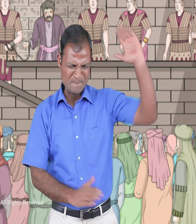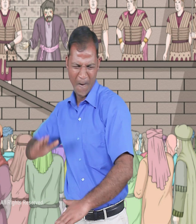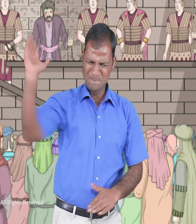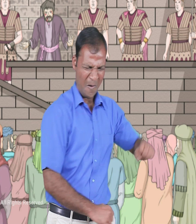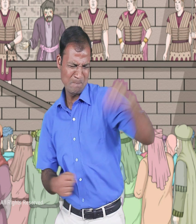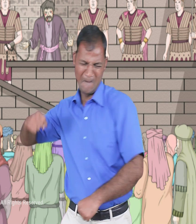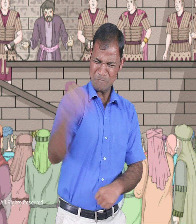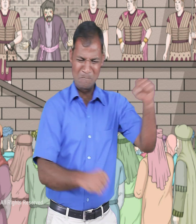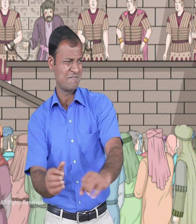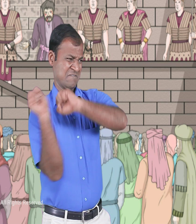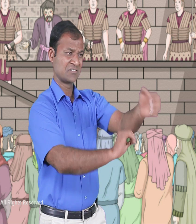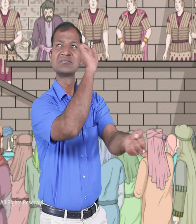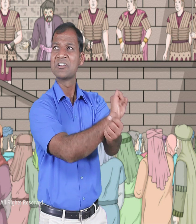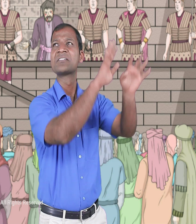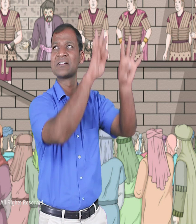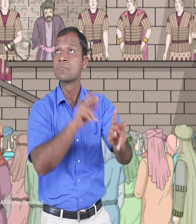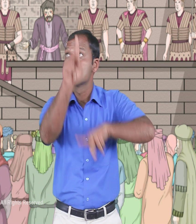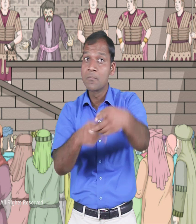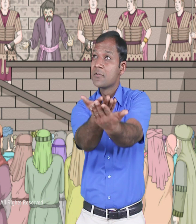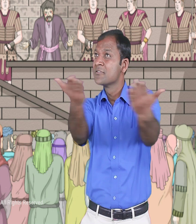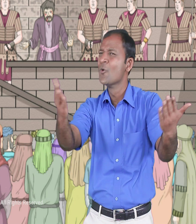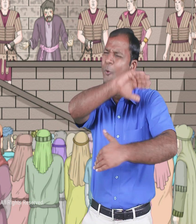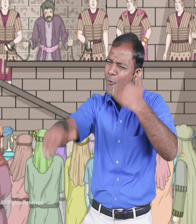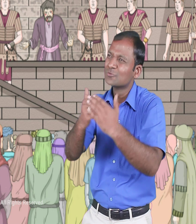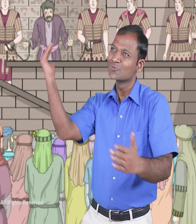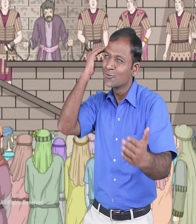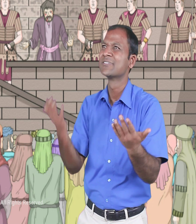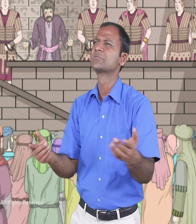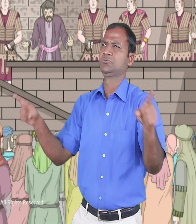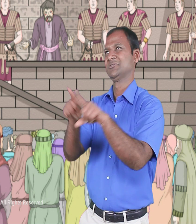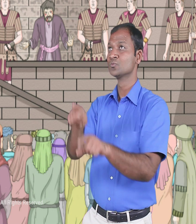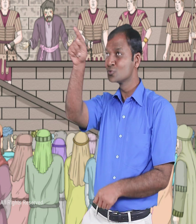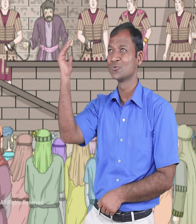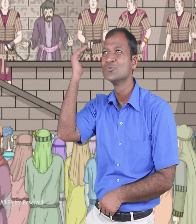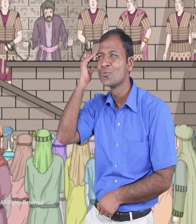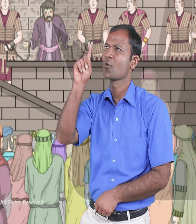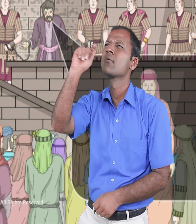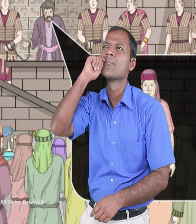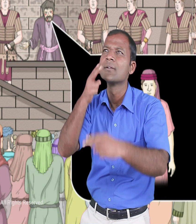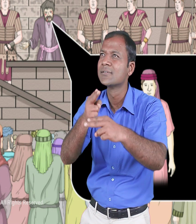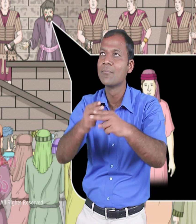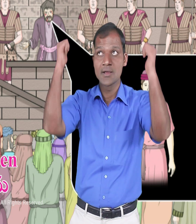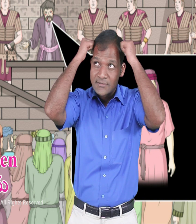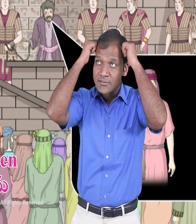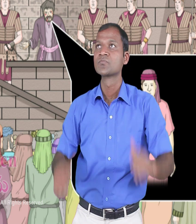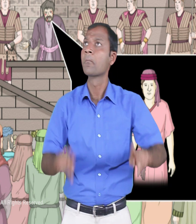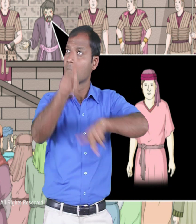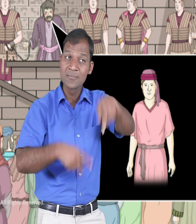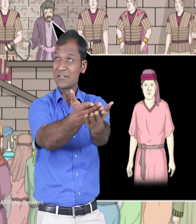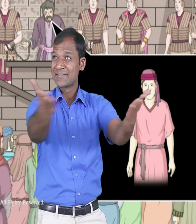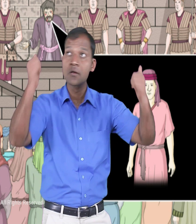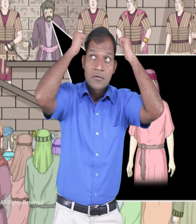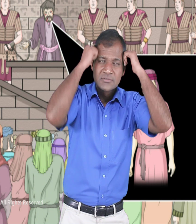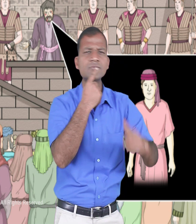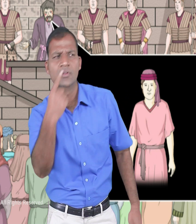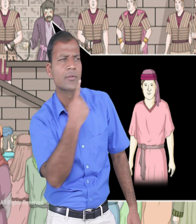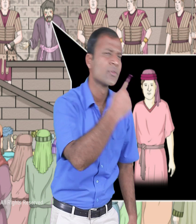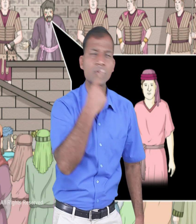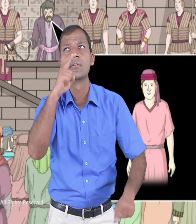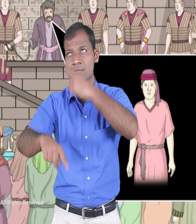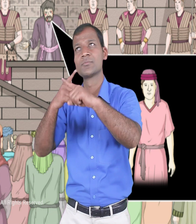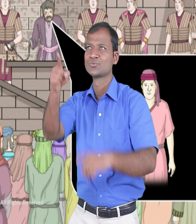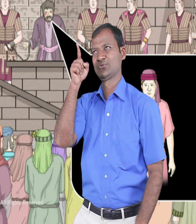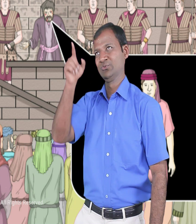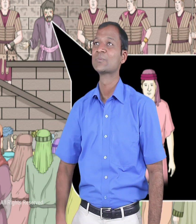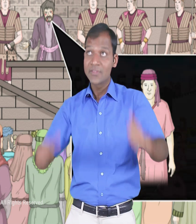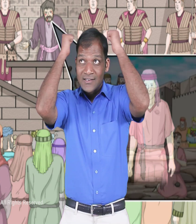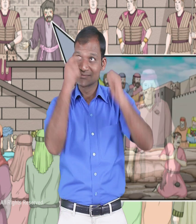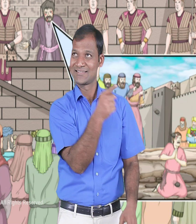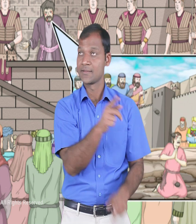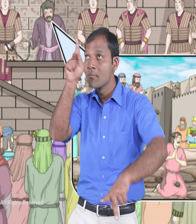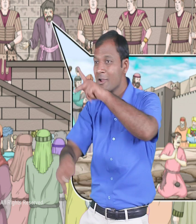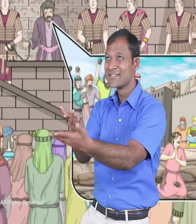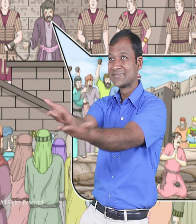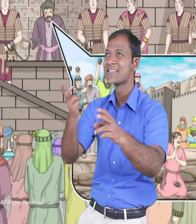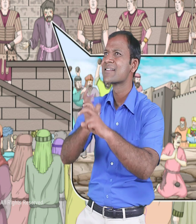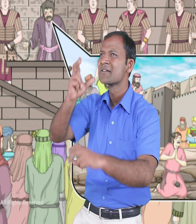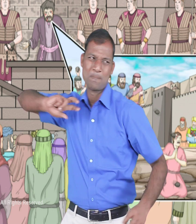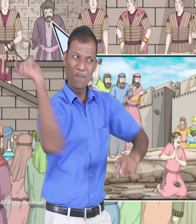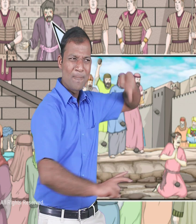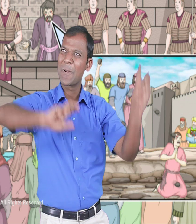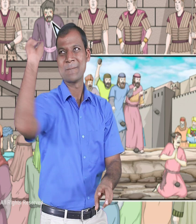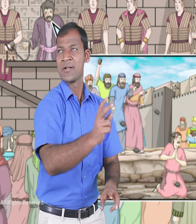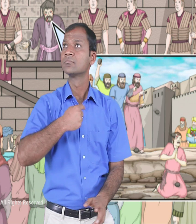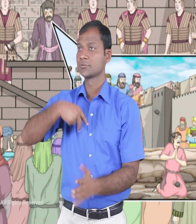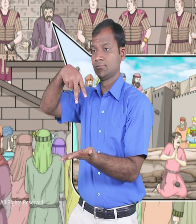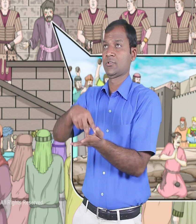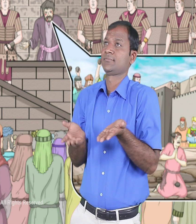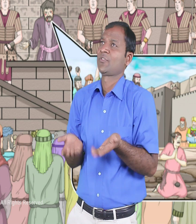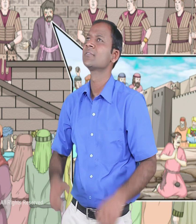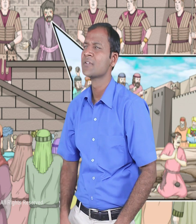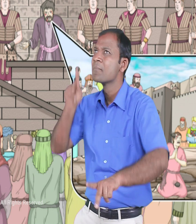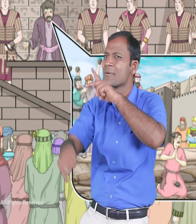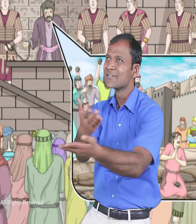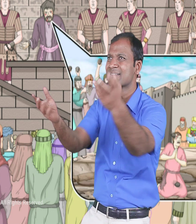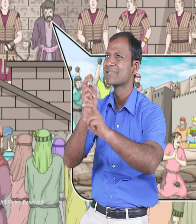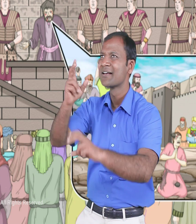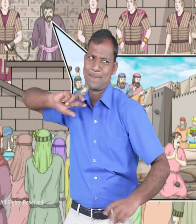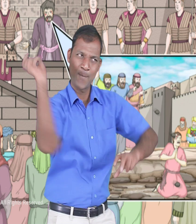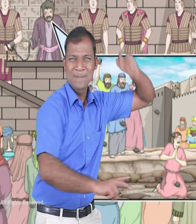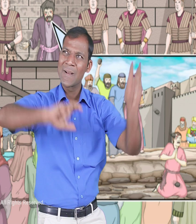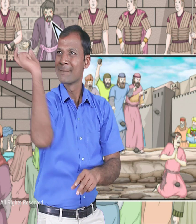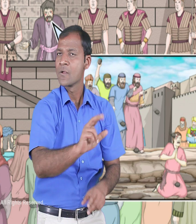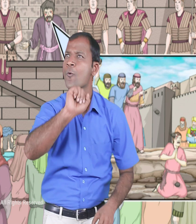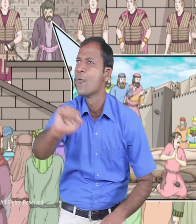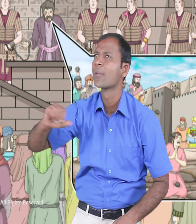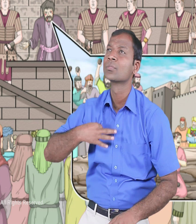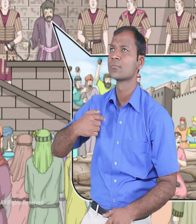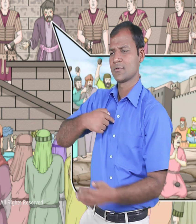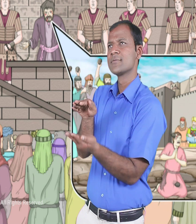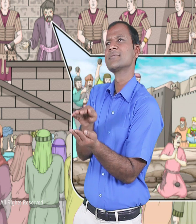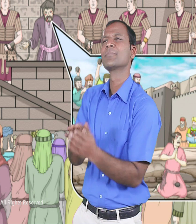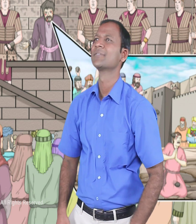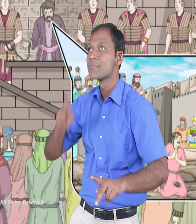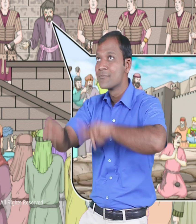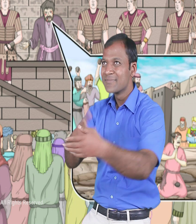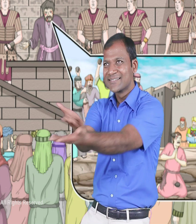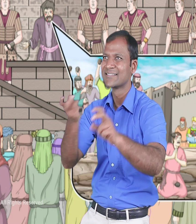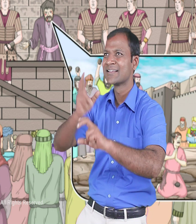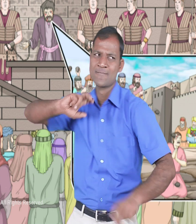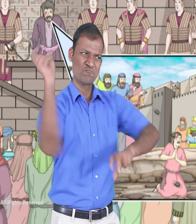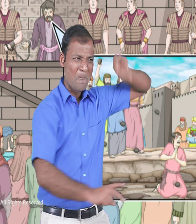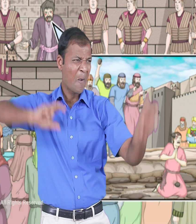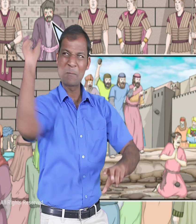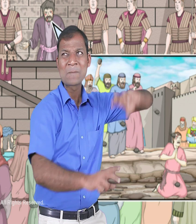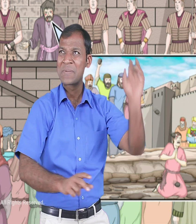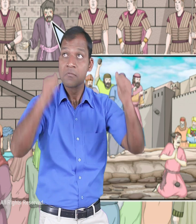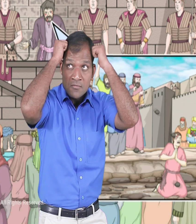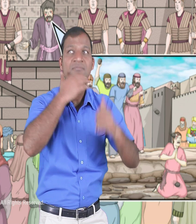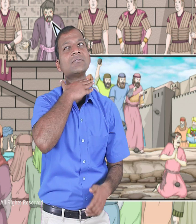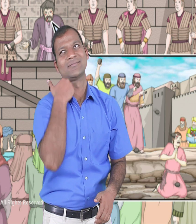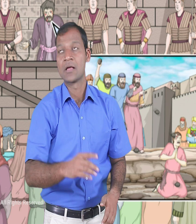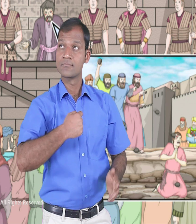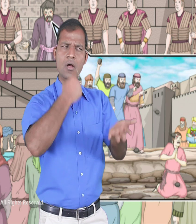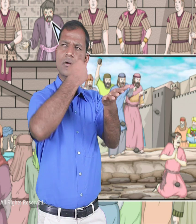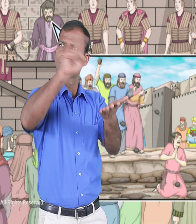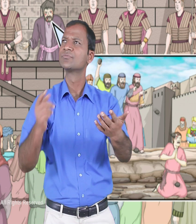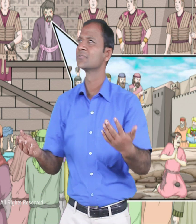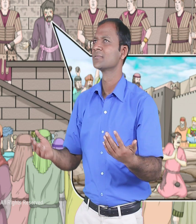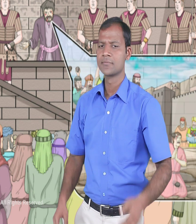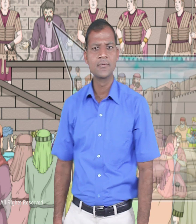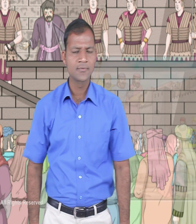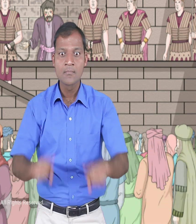‘Lord,’ I answered, ‘they know very well that in one synagogue after another I imprisoned and beat those who believed in You.